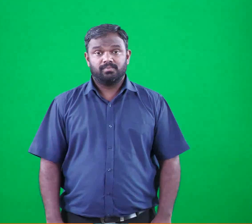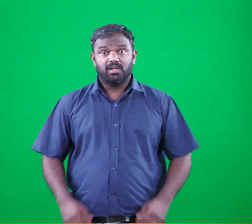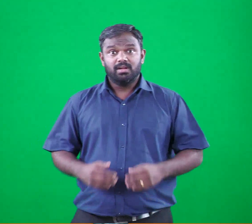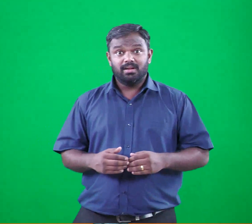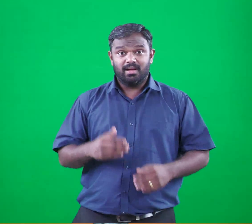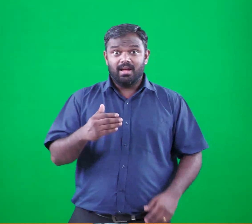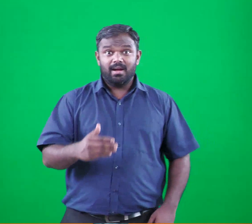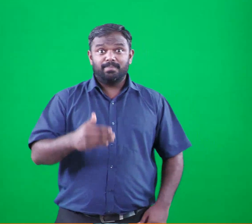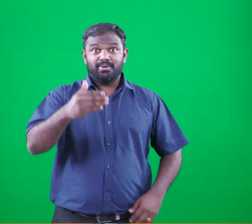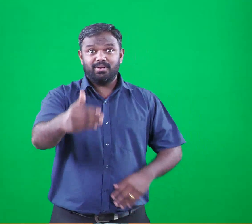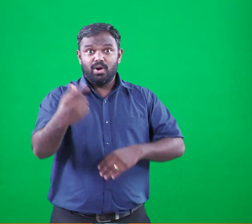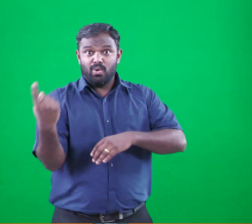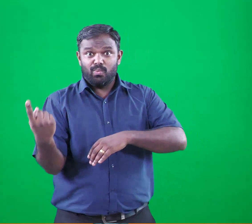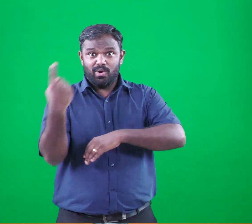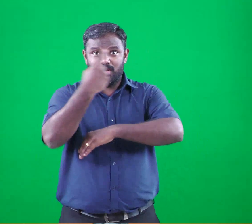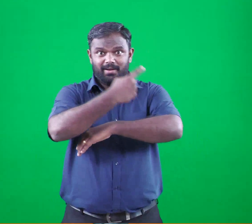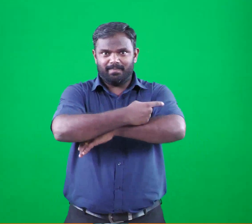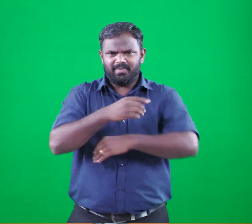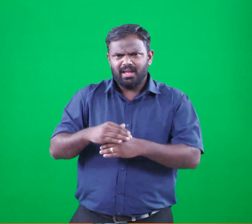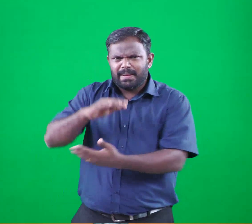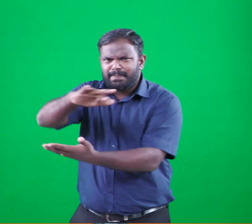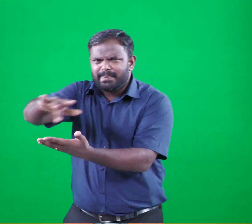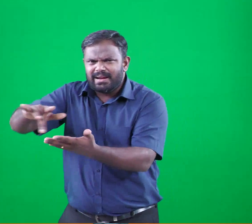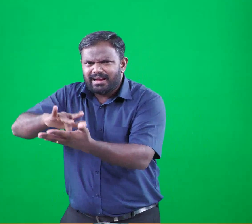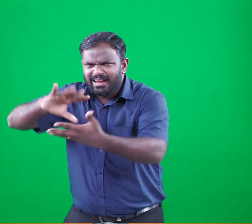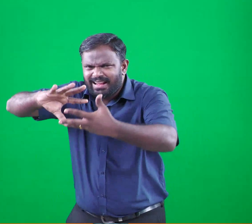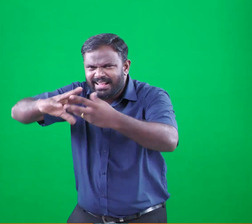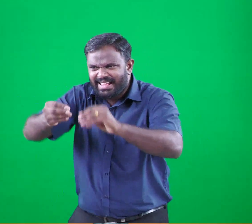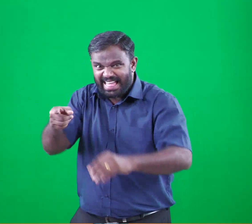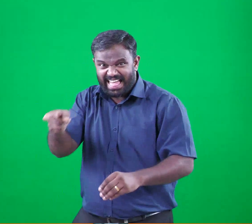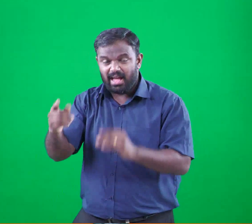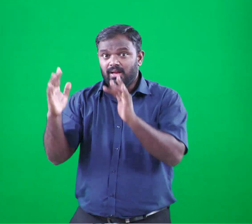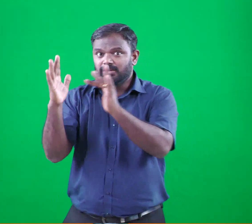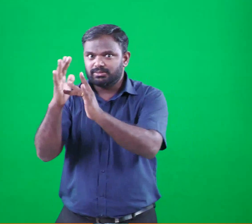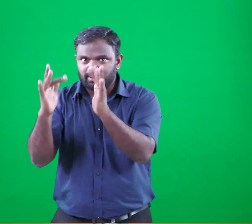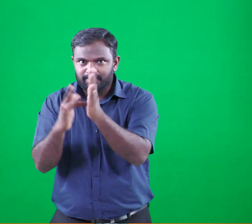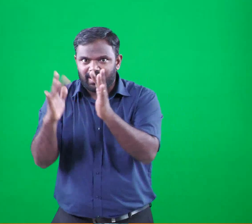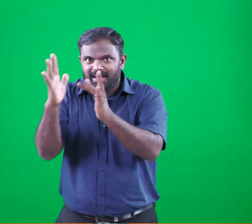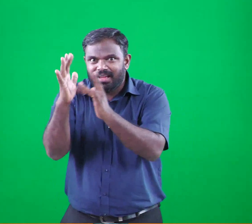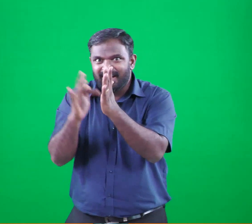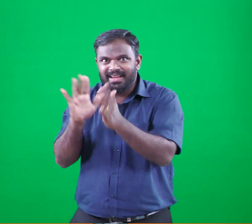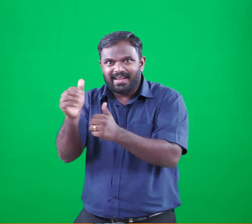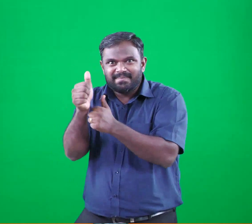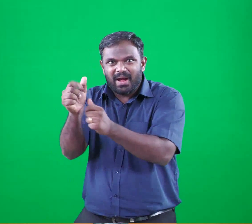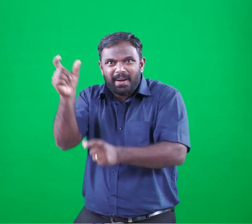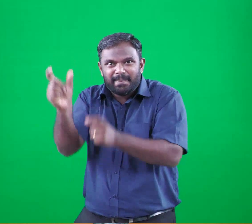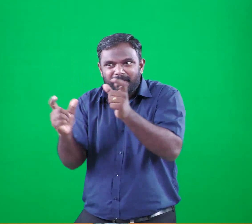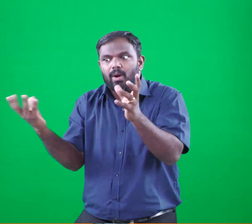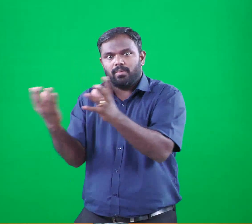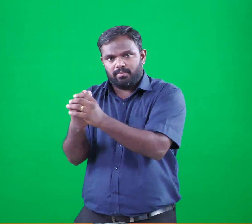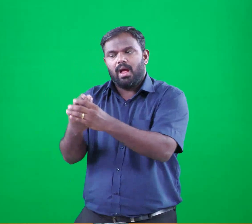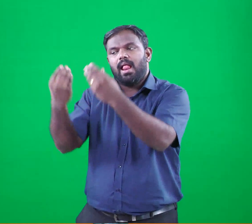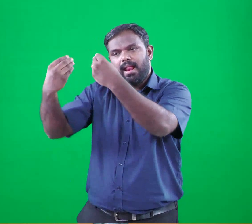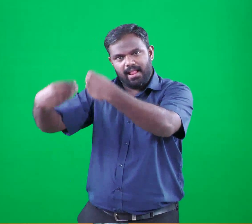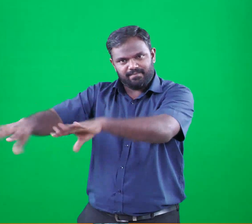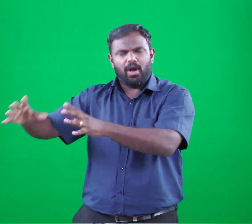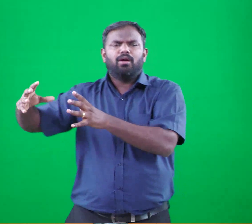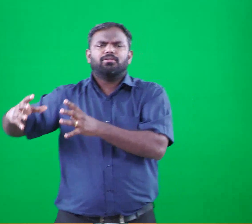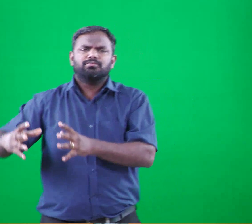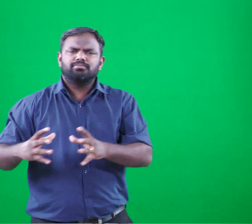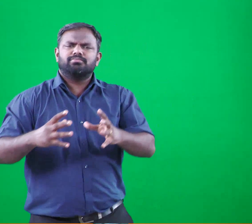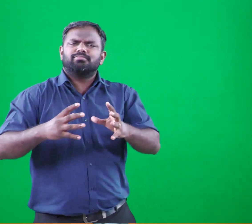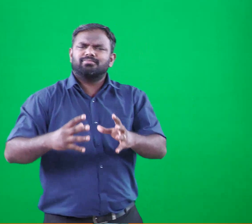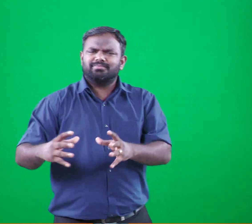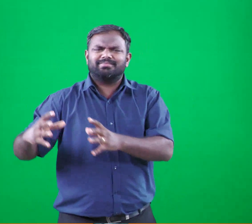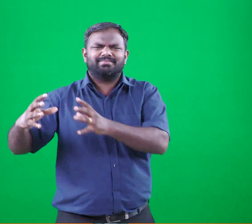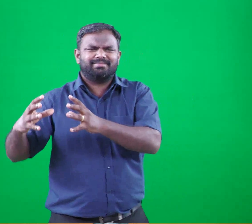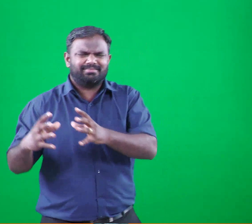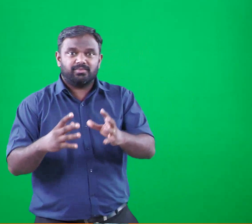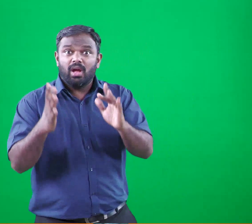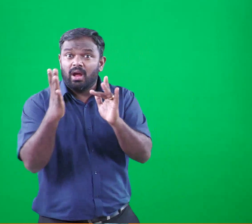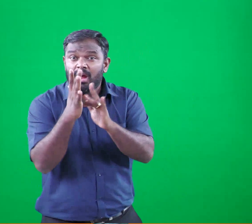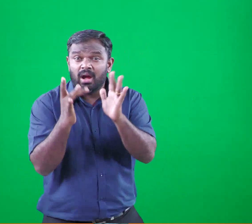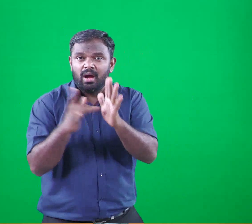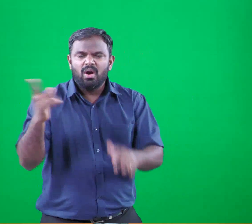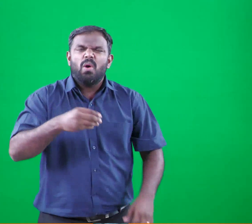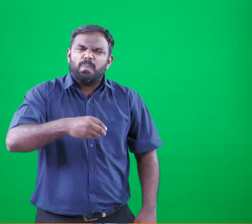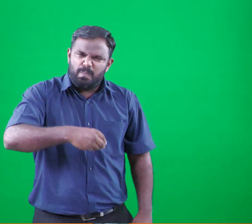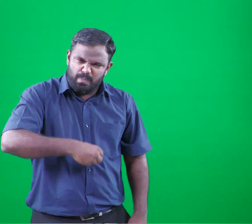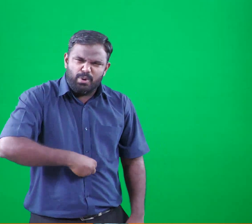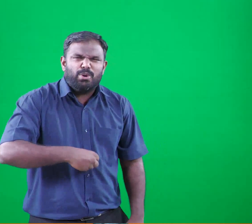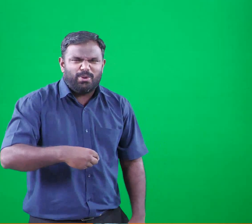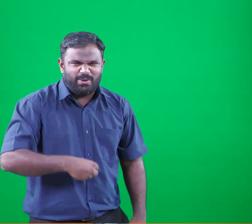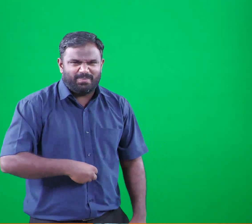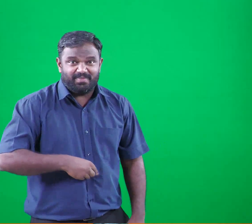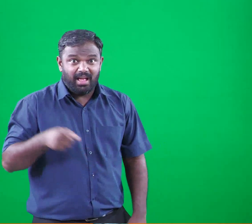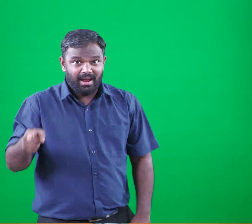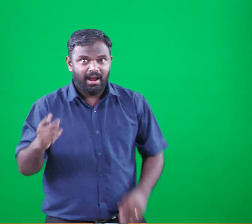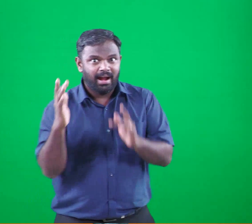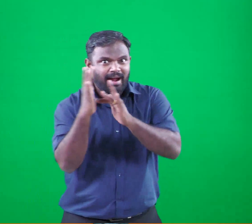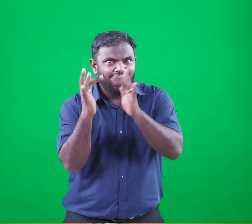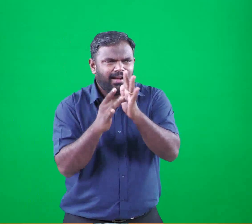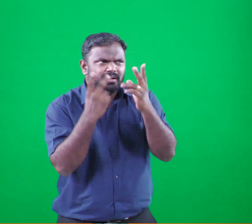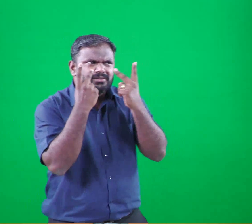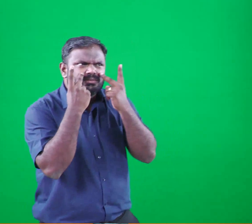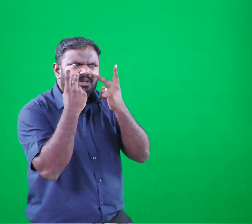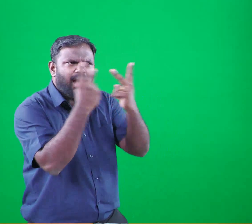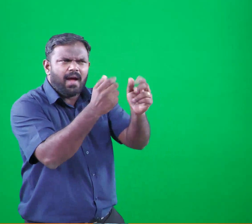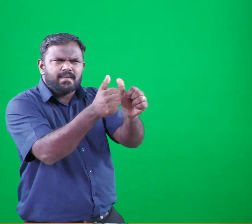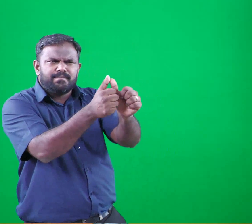The next day, when they had left Bethany, Jesus was hungry.